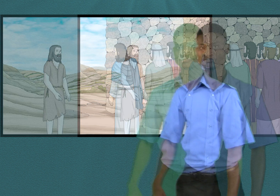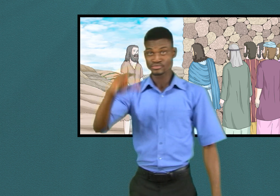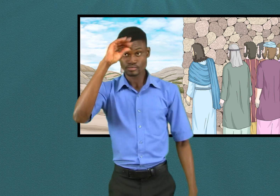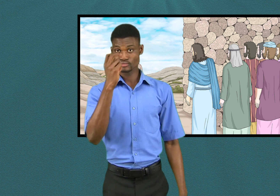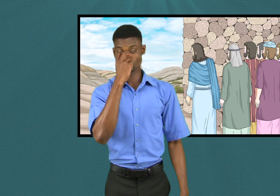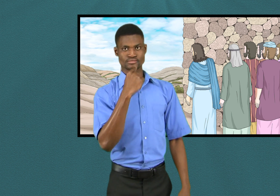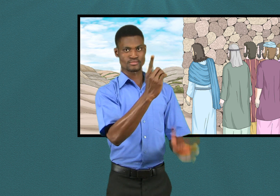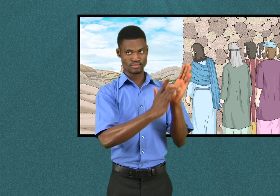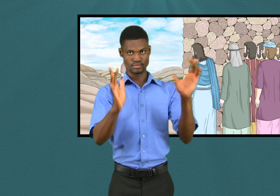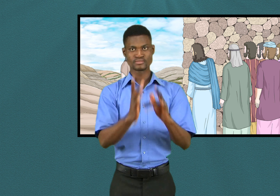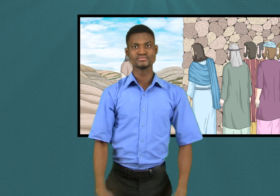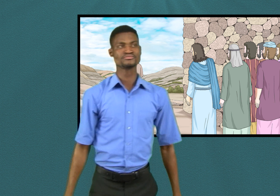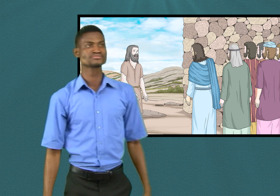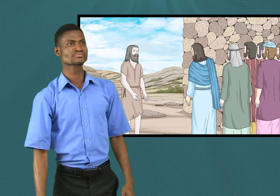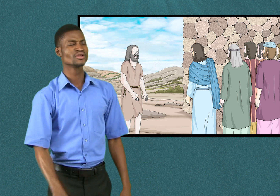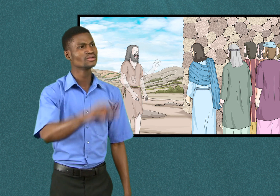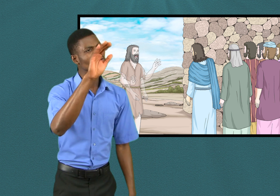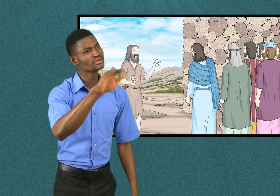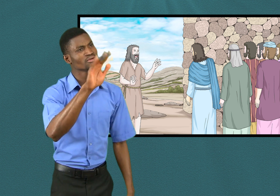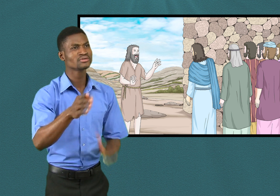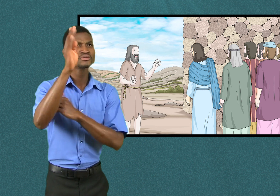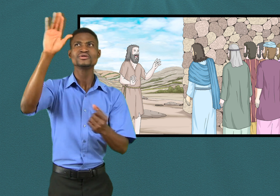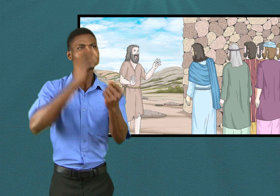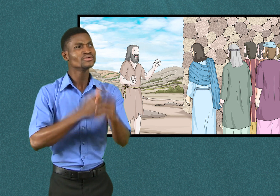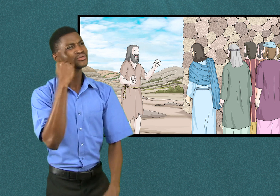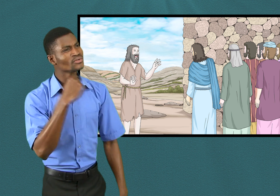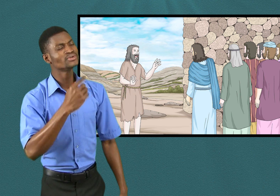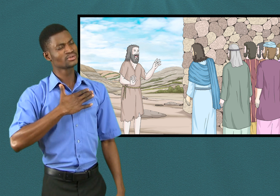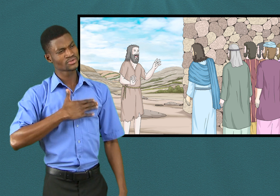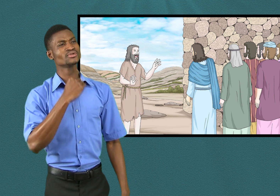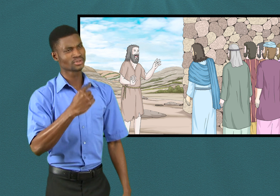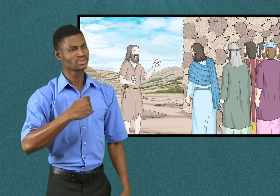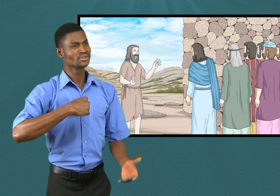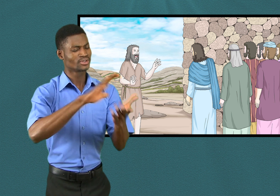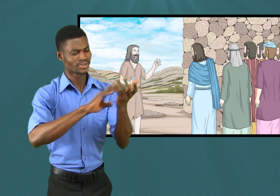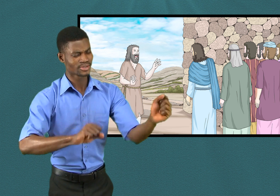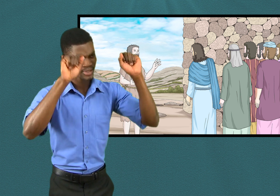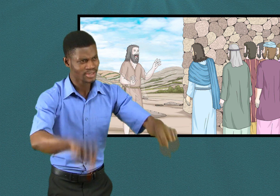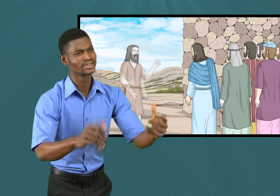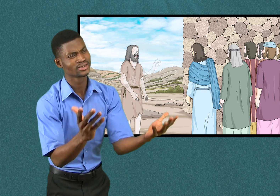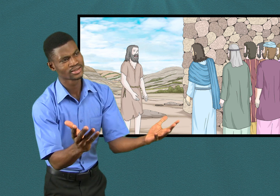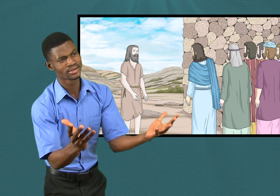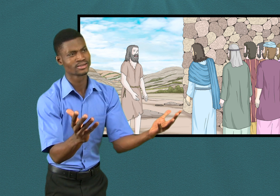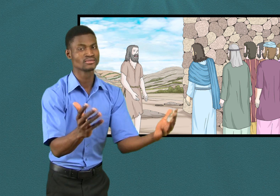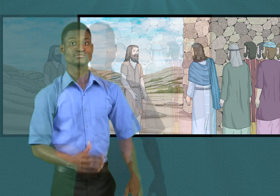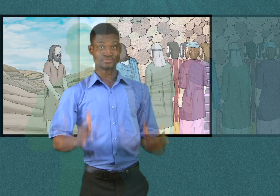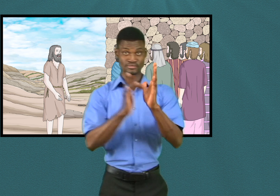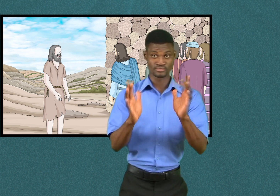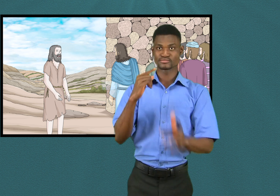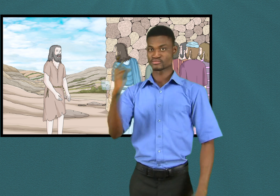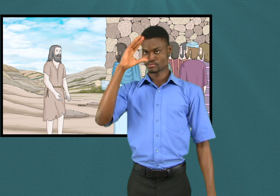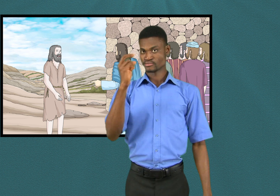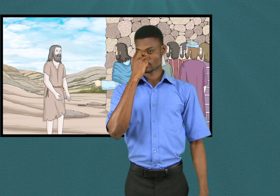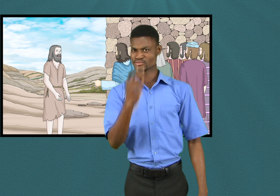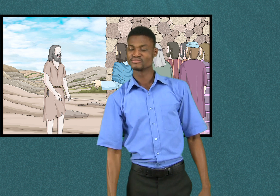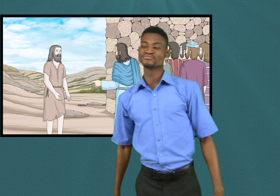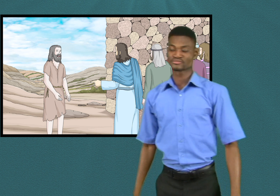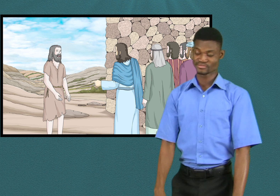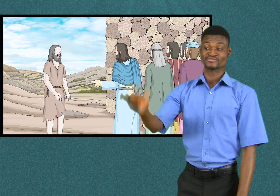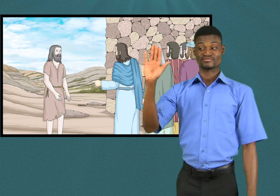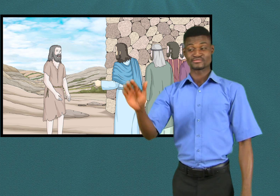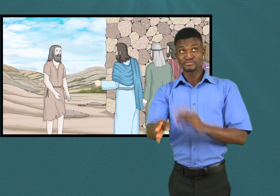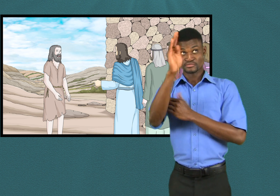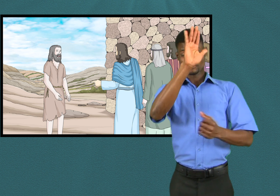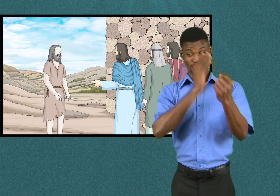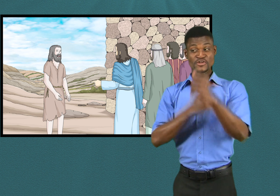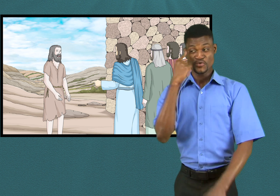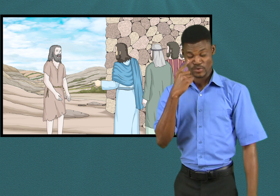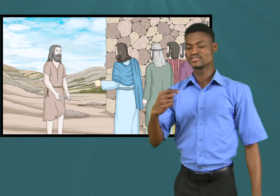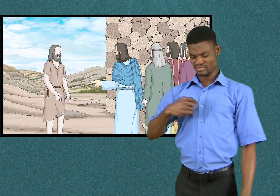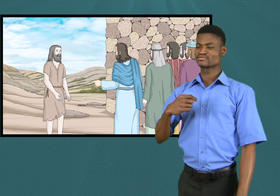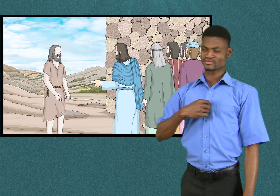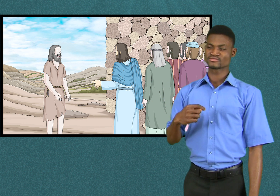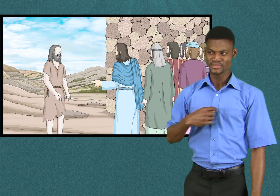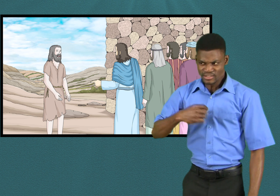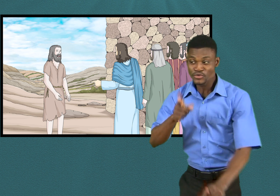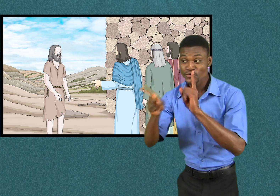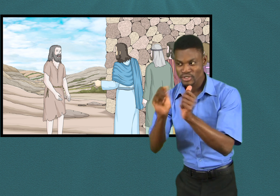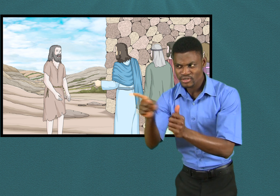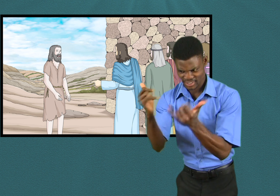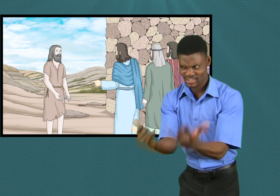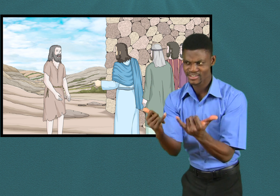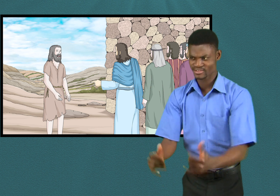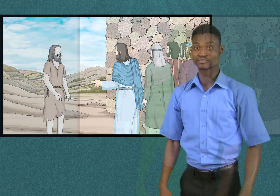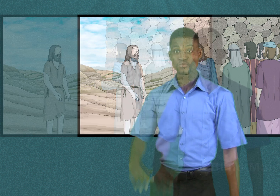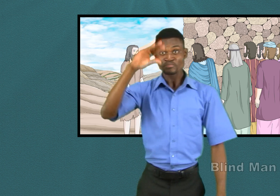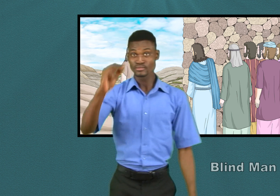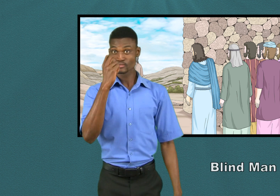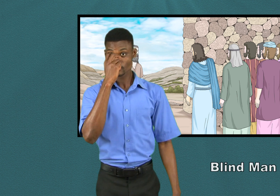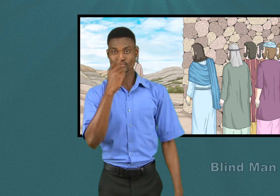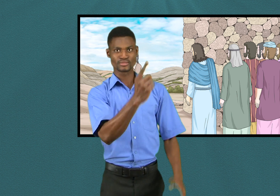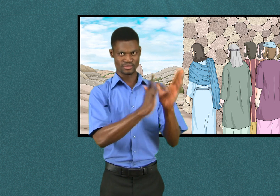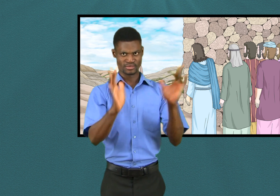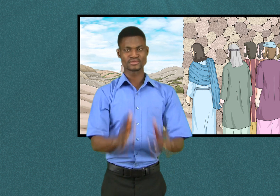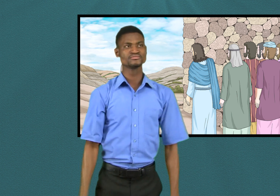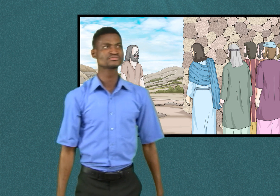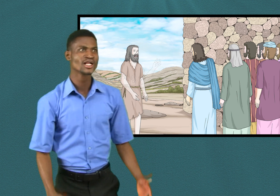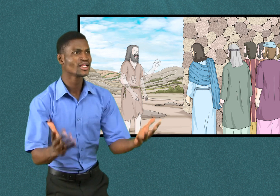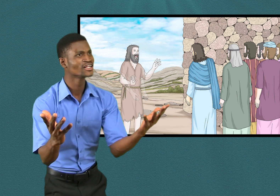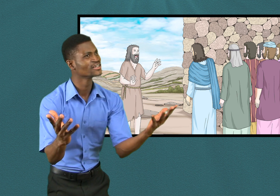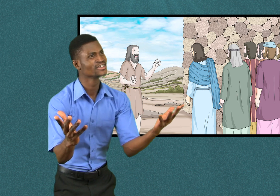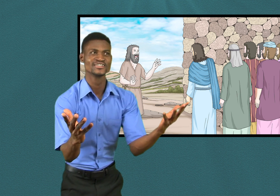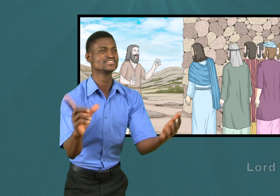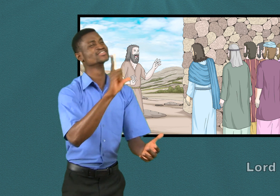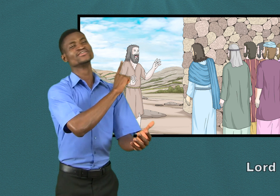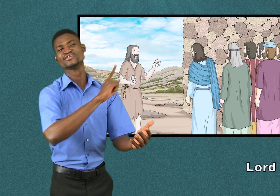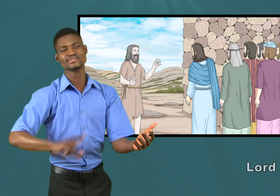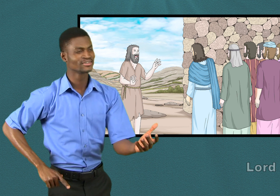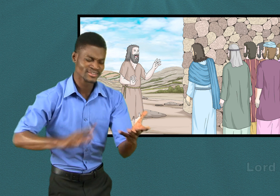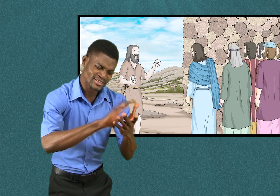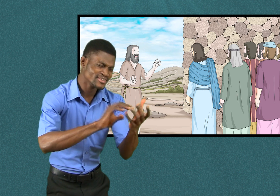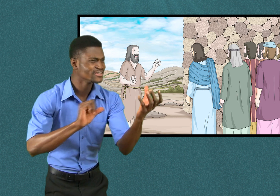“Who is He, Sir?” he replied. “Tell me so that I may believe in Him.” “You have already seen Him,” Jesus answered.